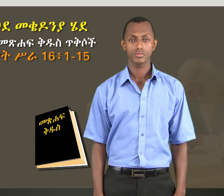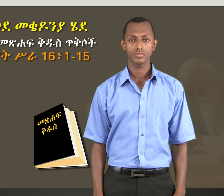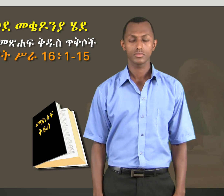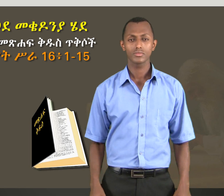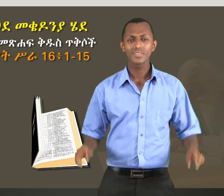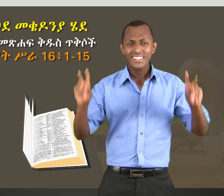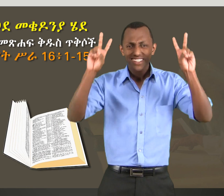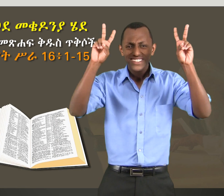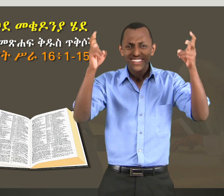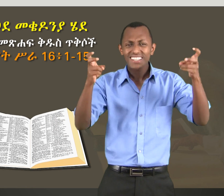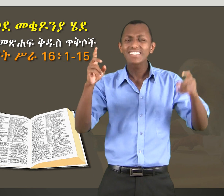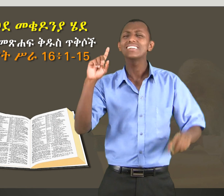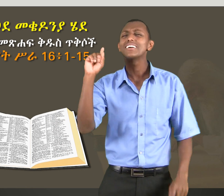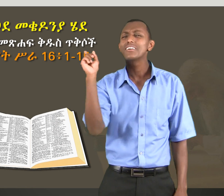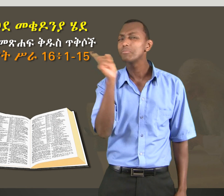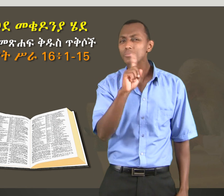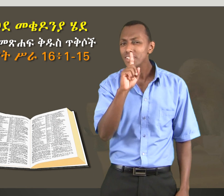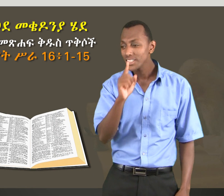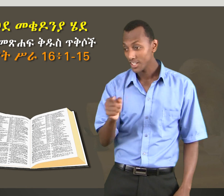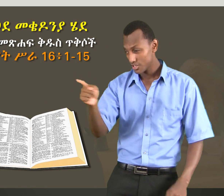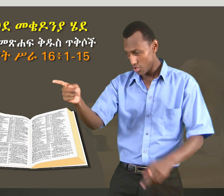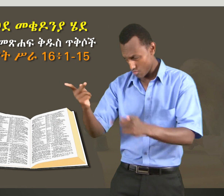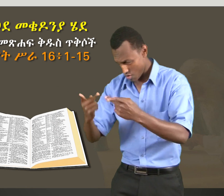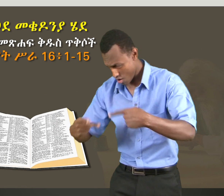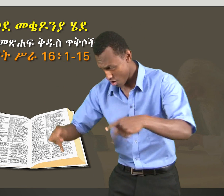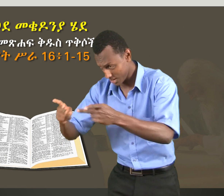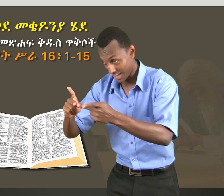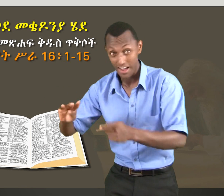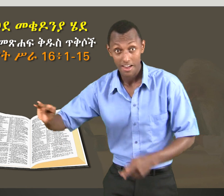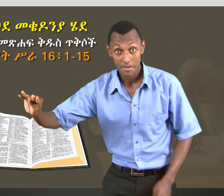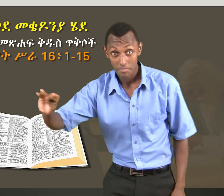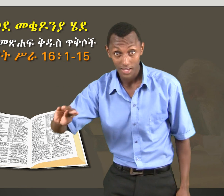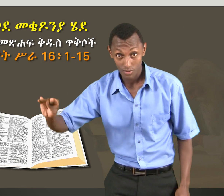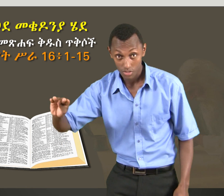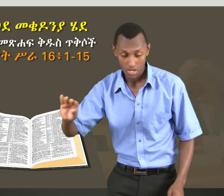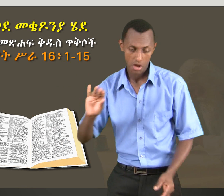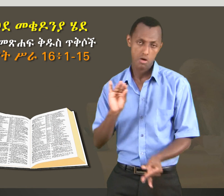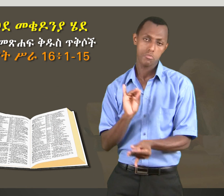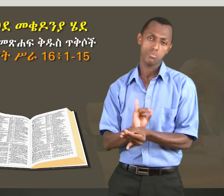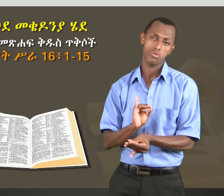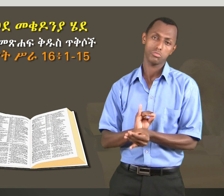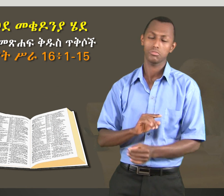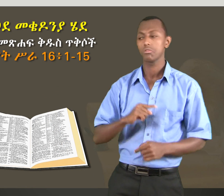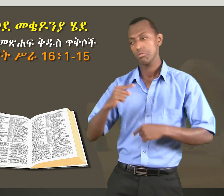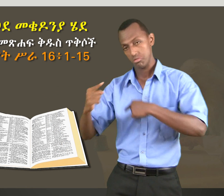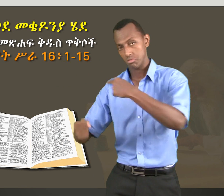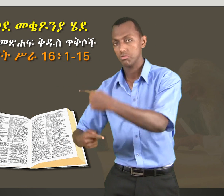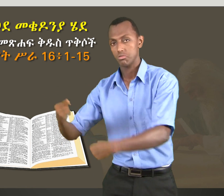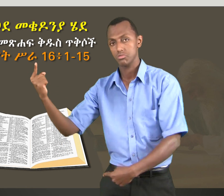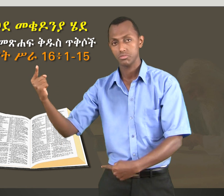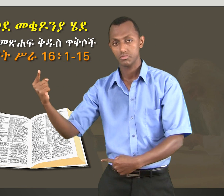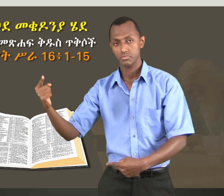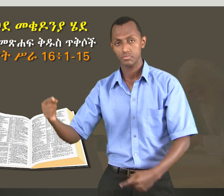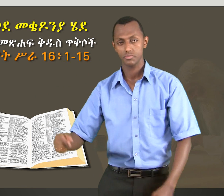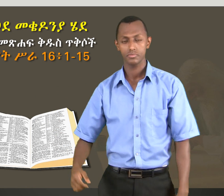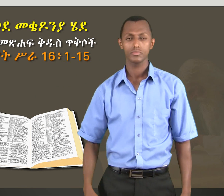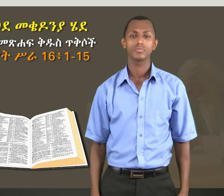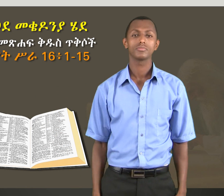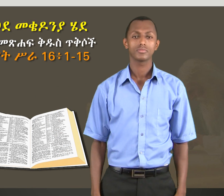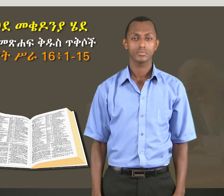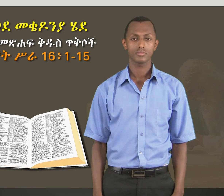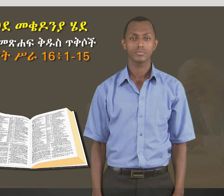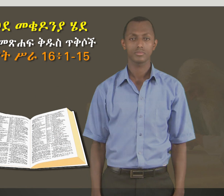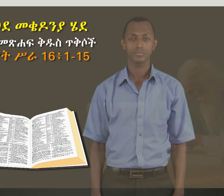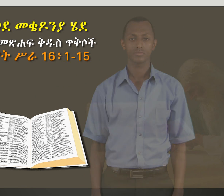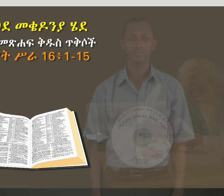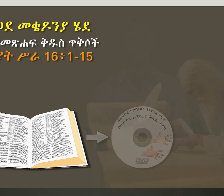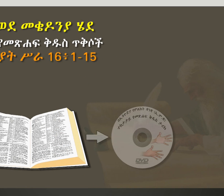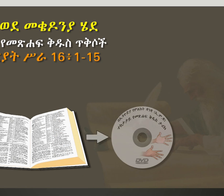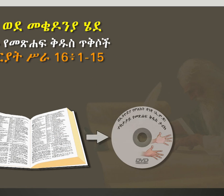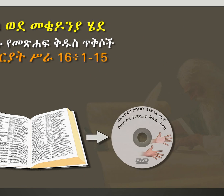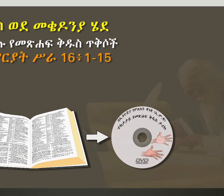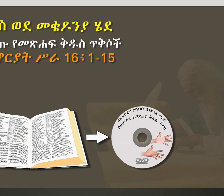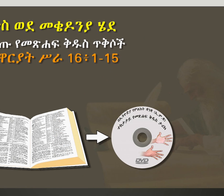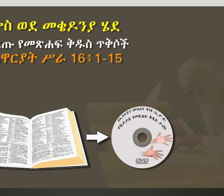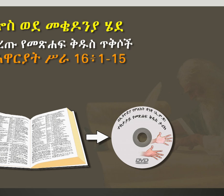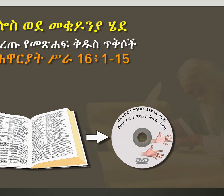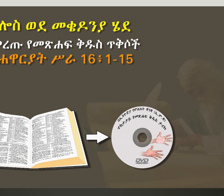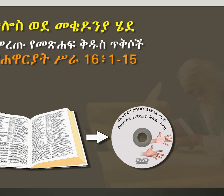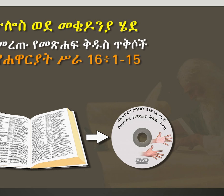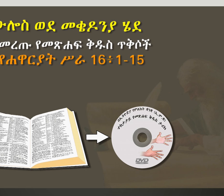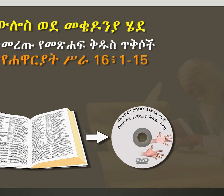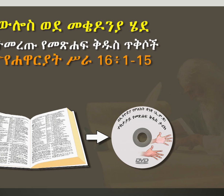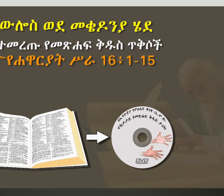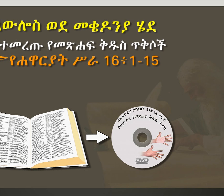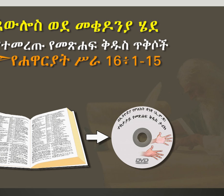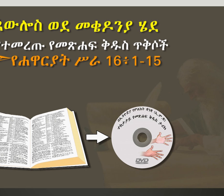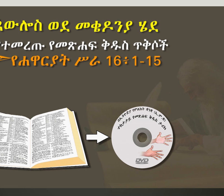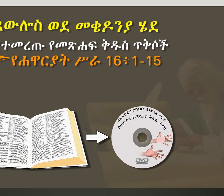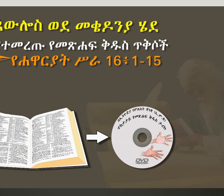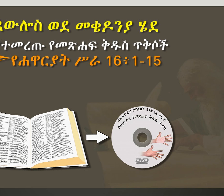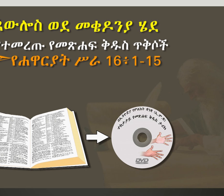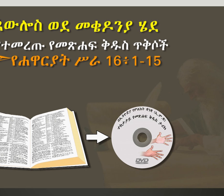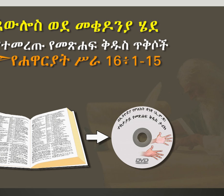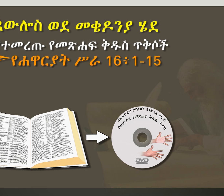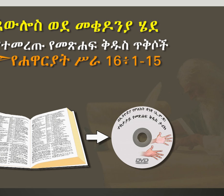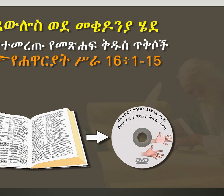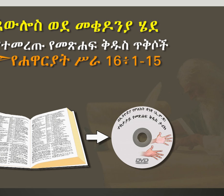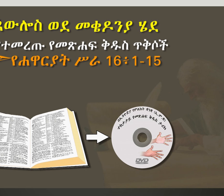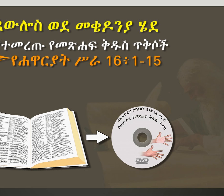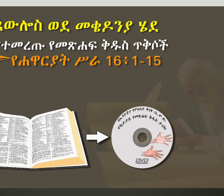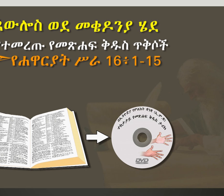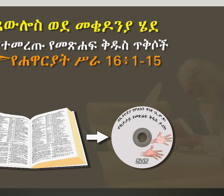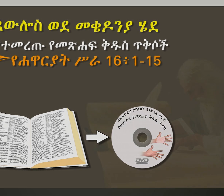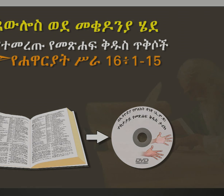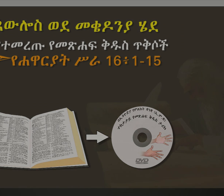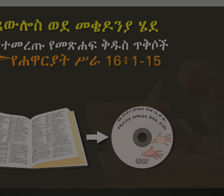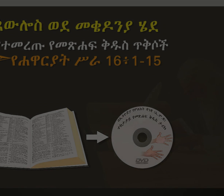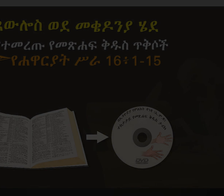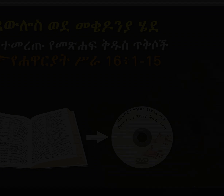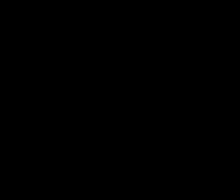Paul goes to Macedonia